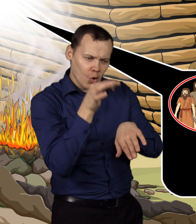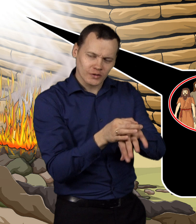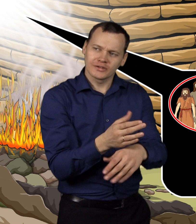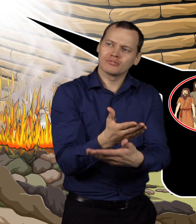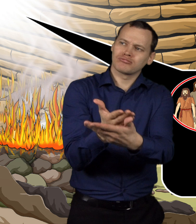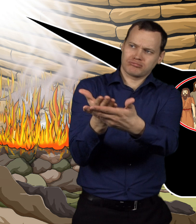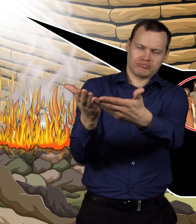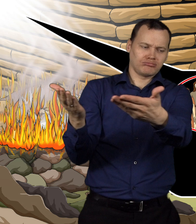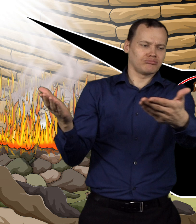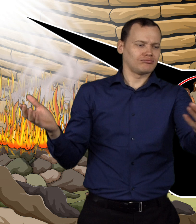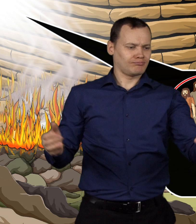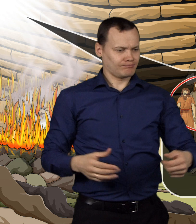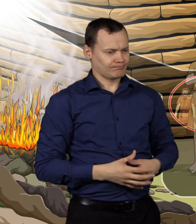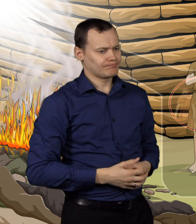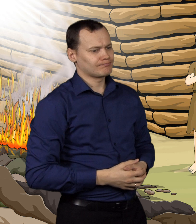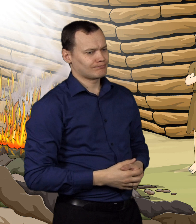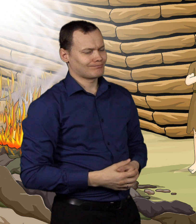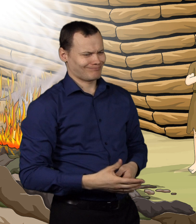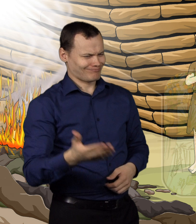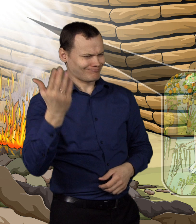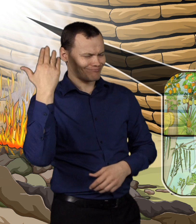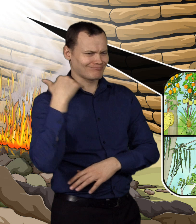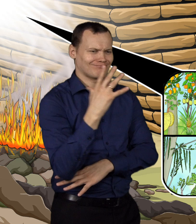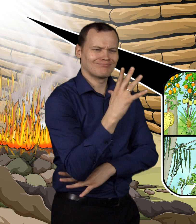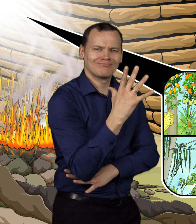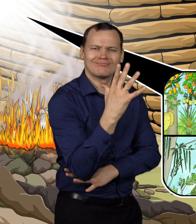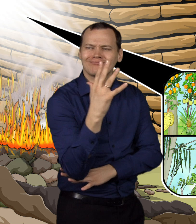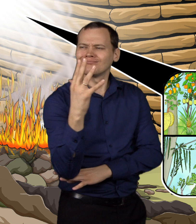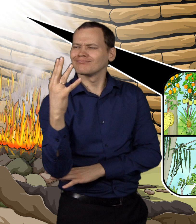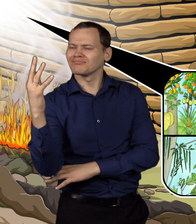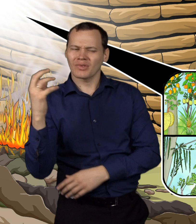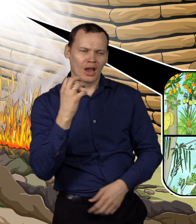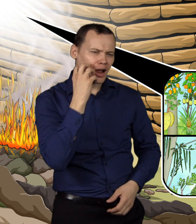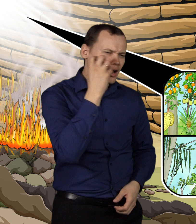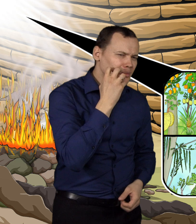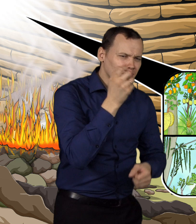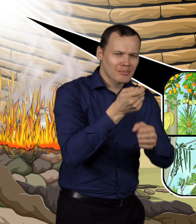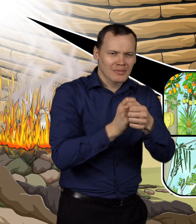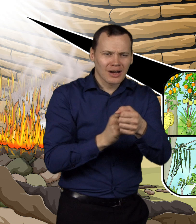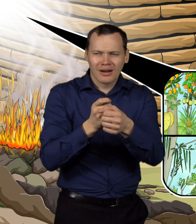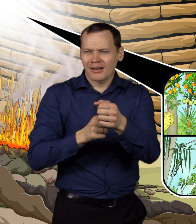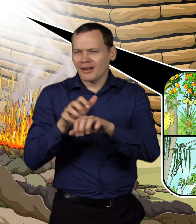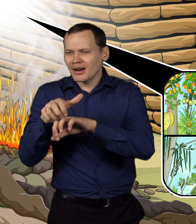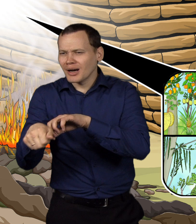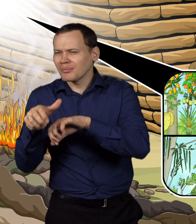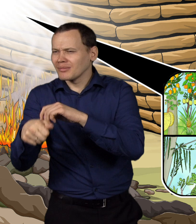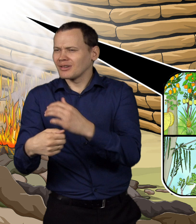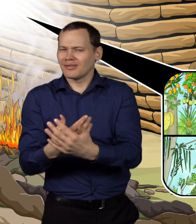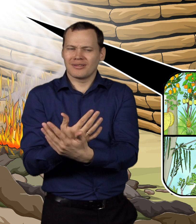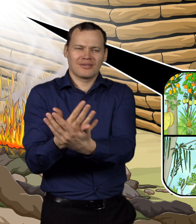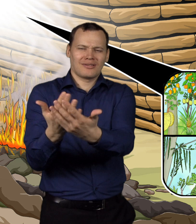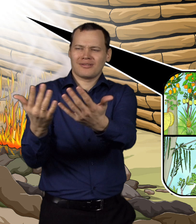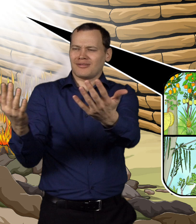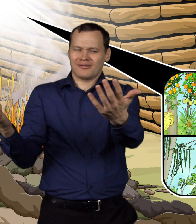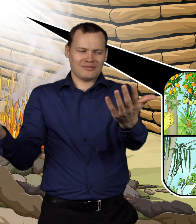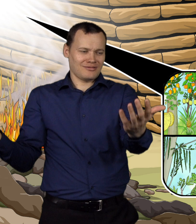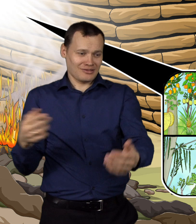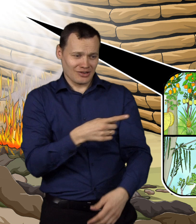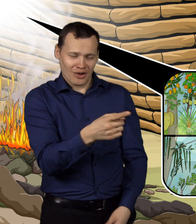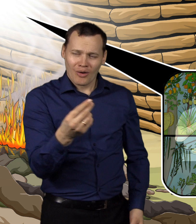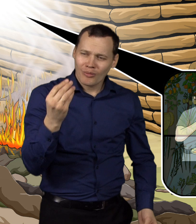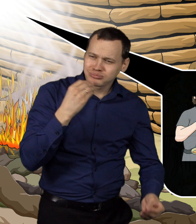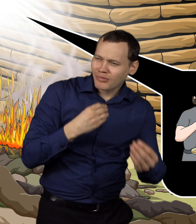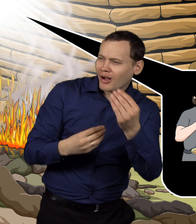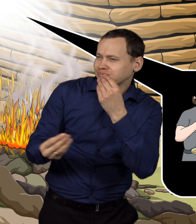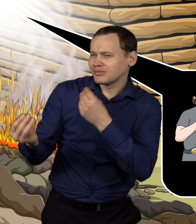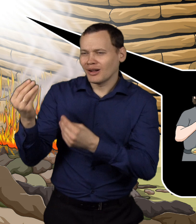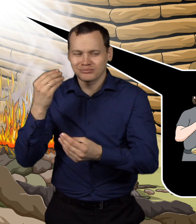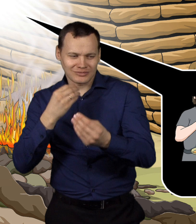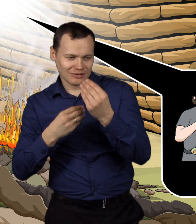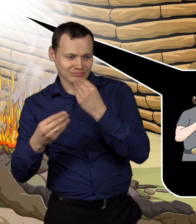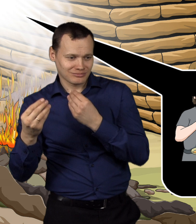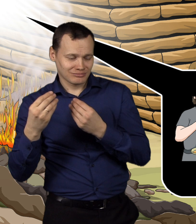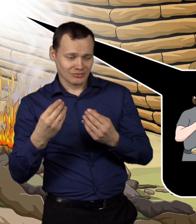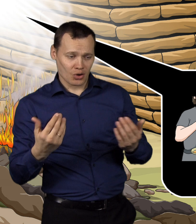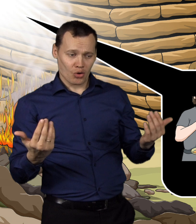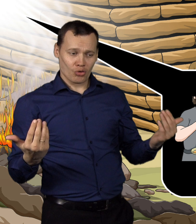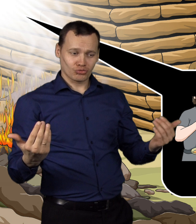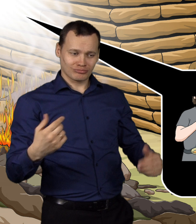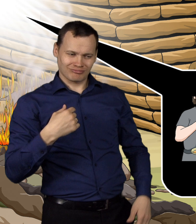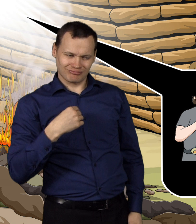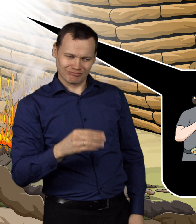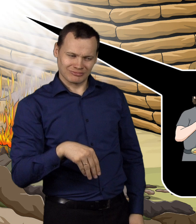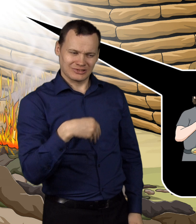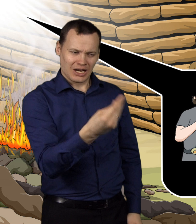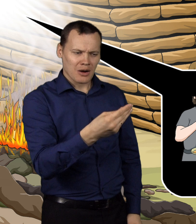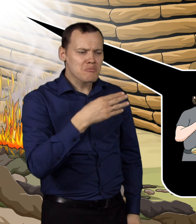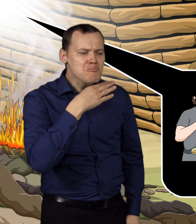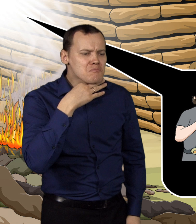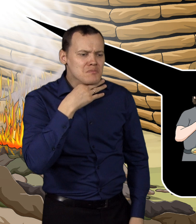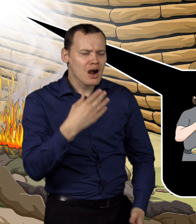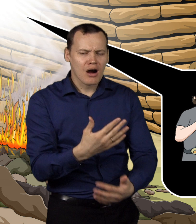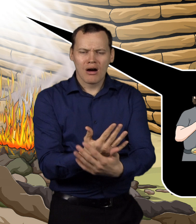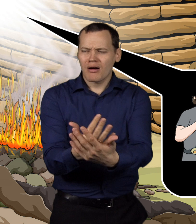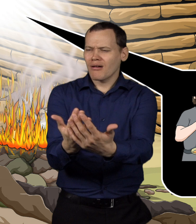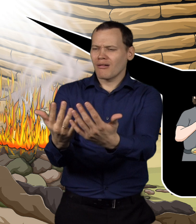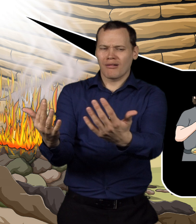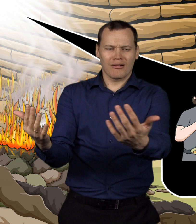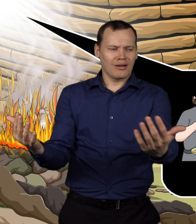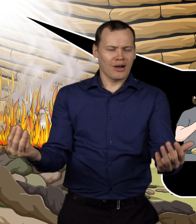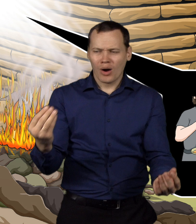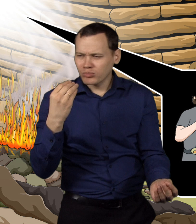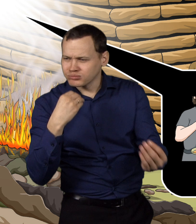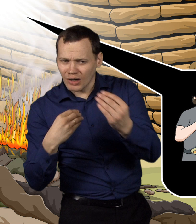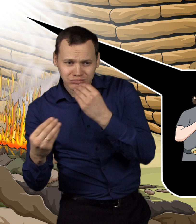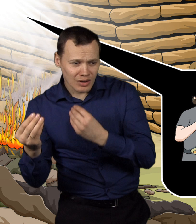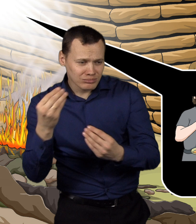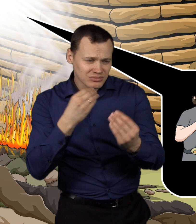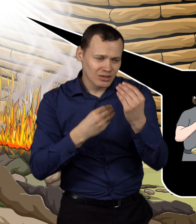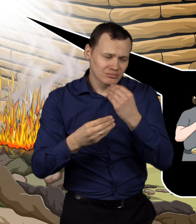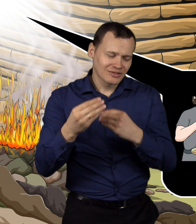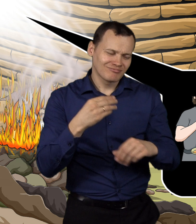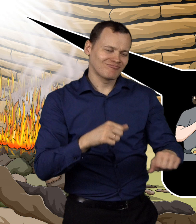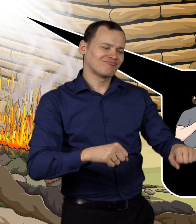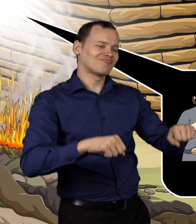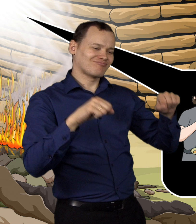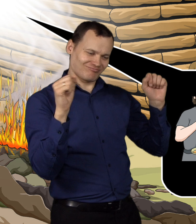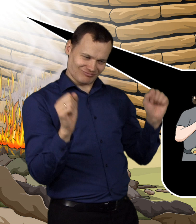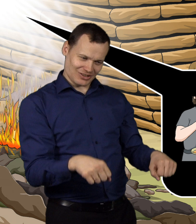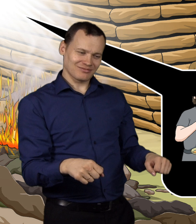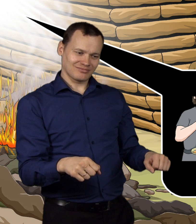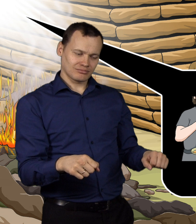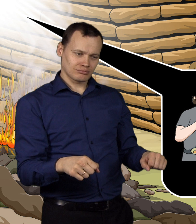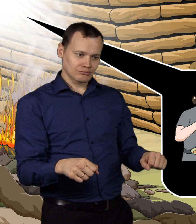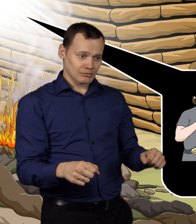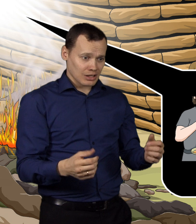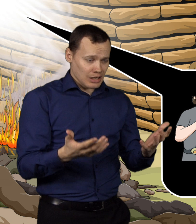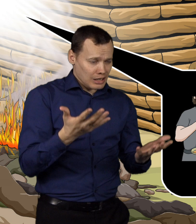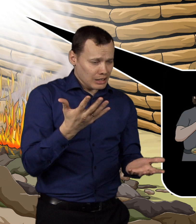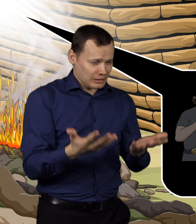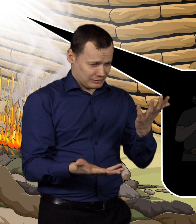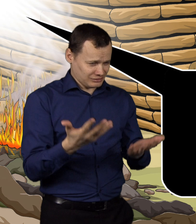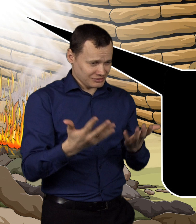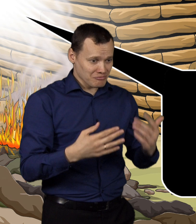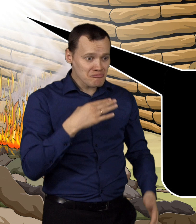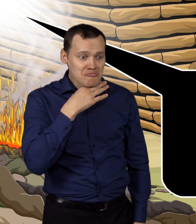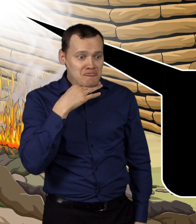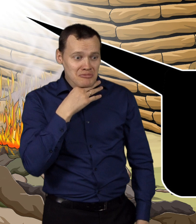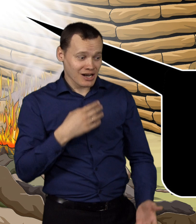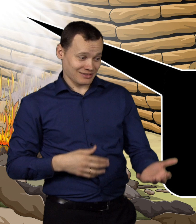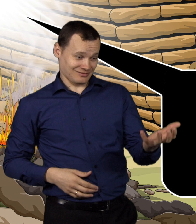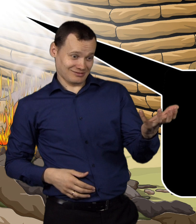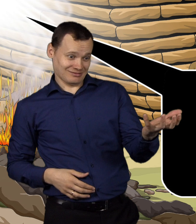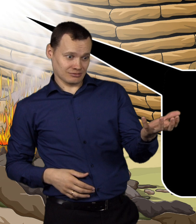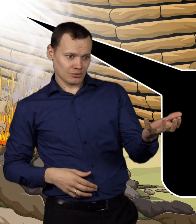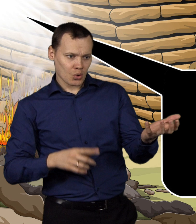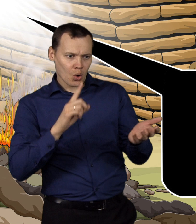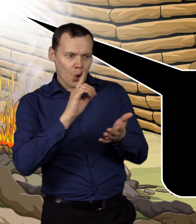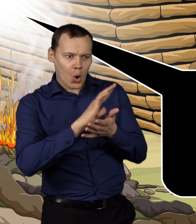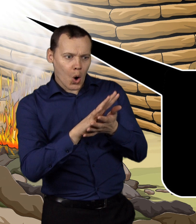just as I gave you the green plants, I now give you all things.